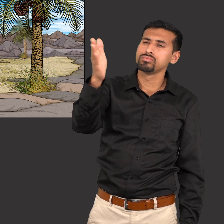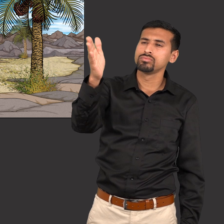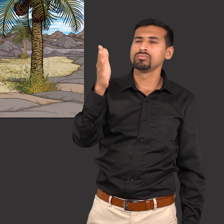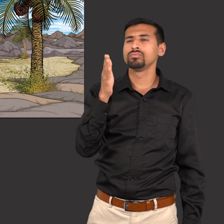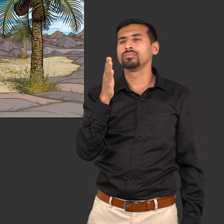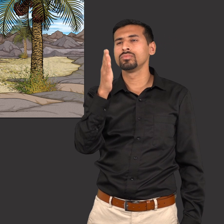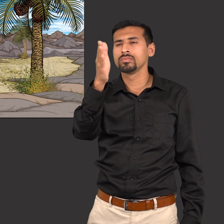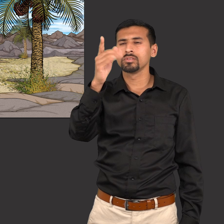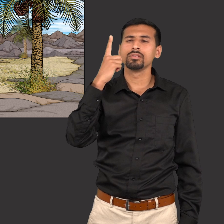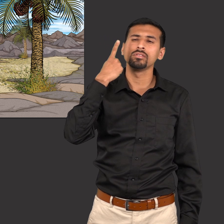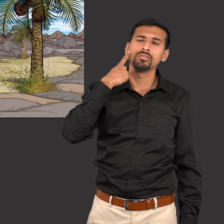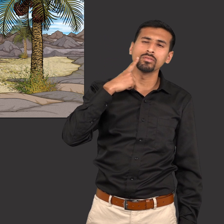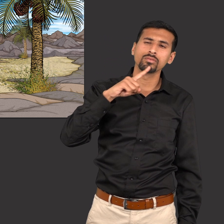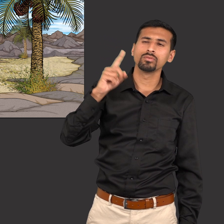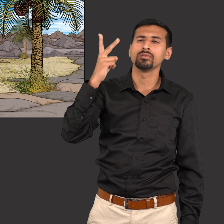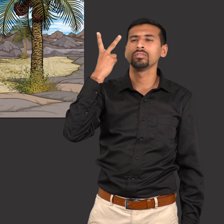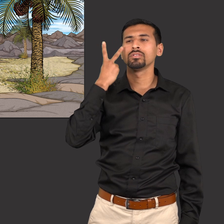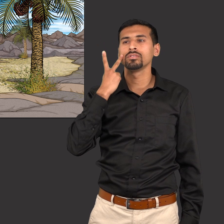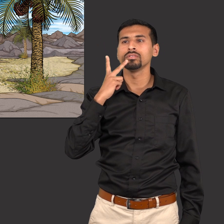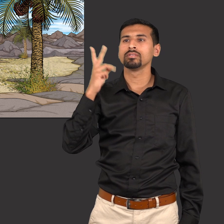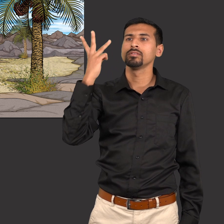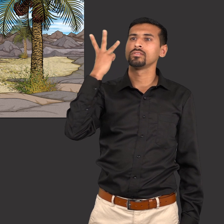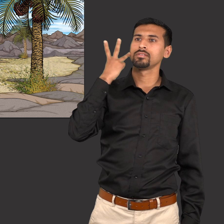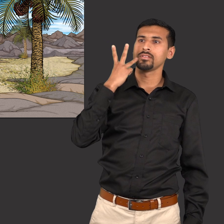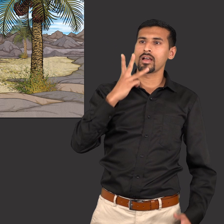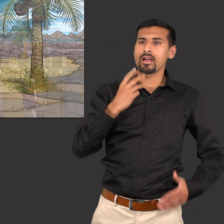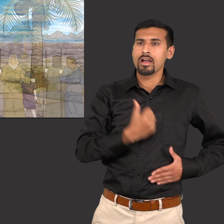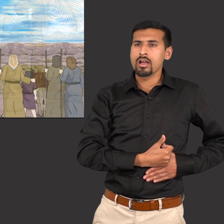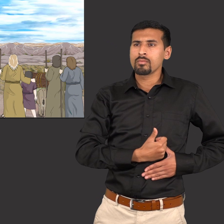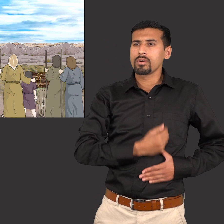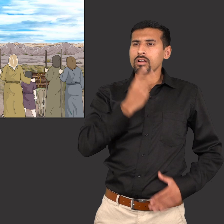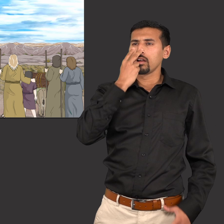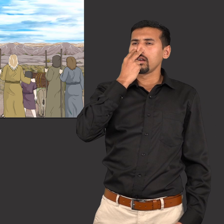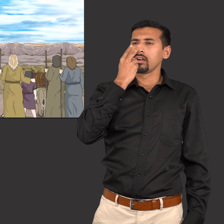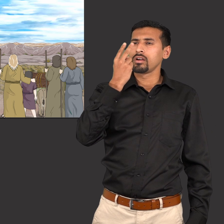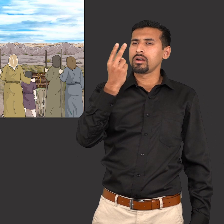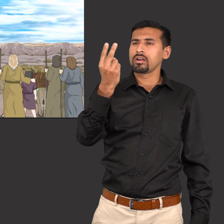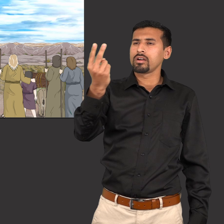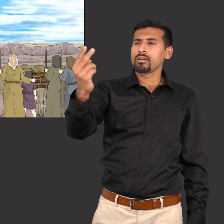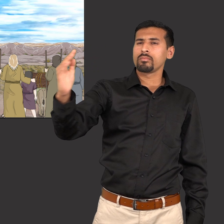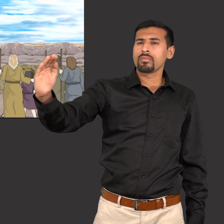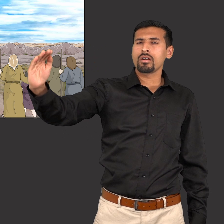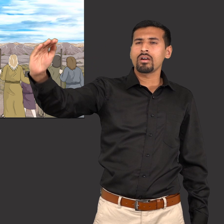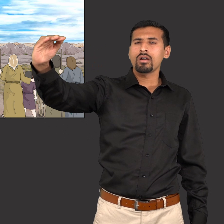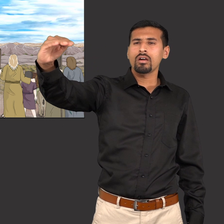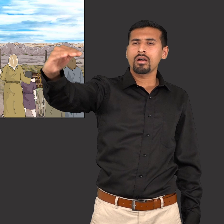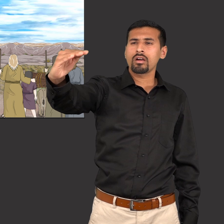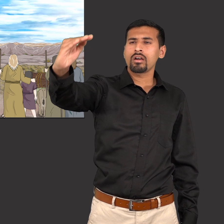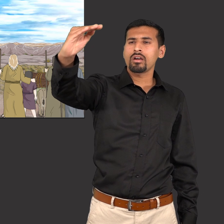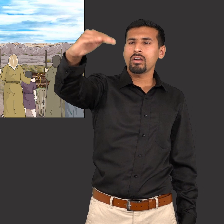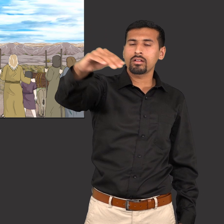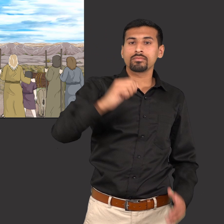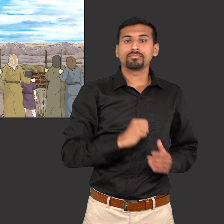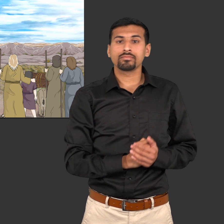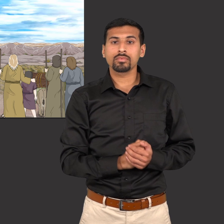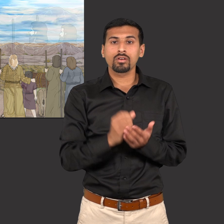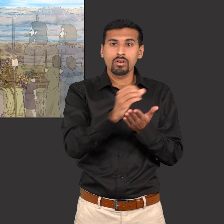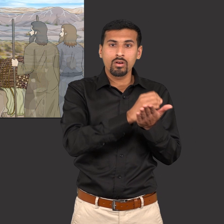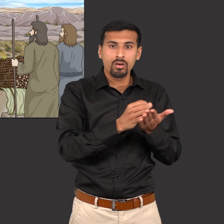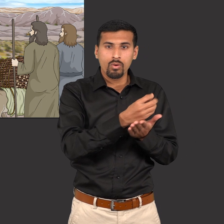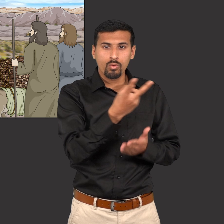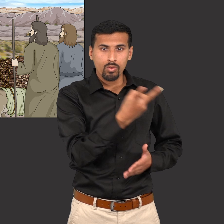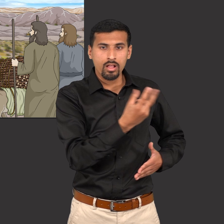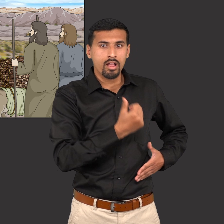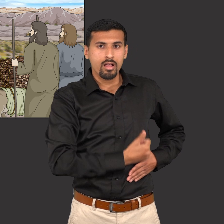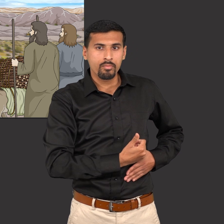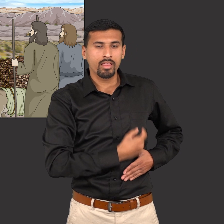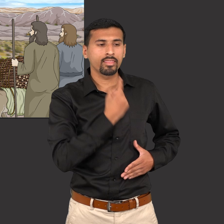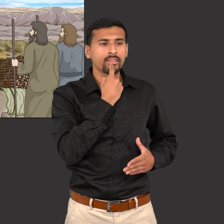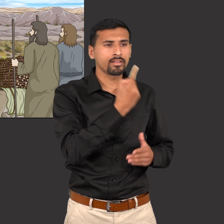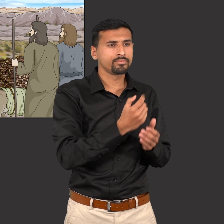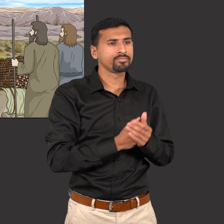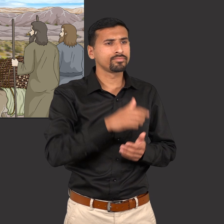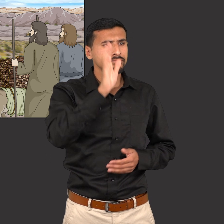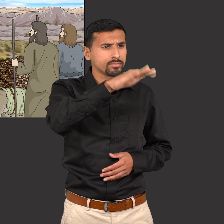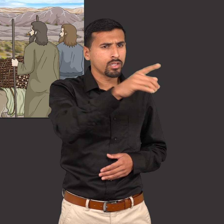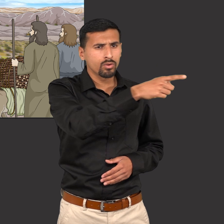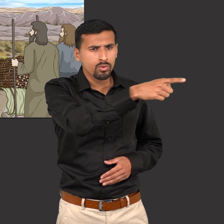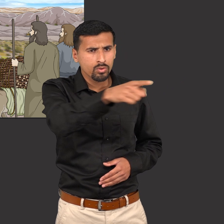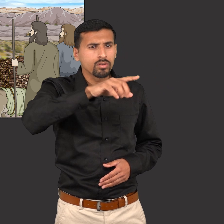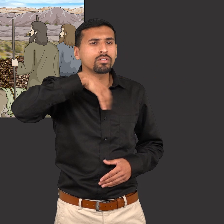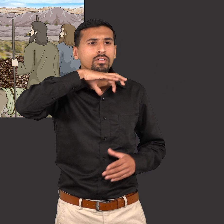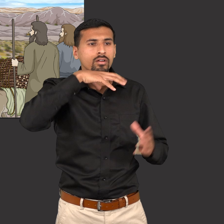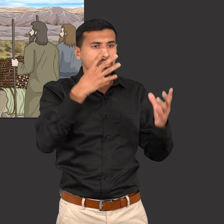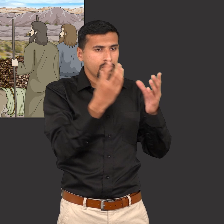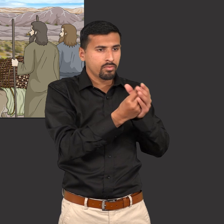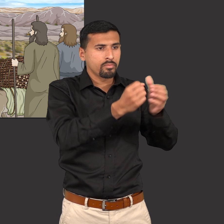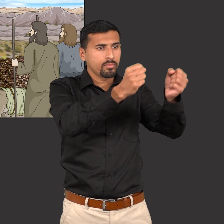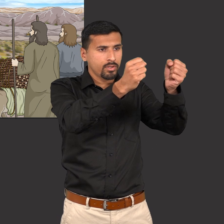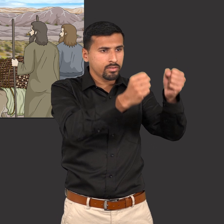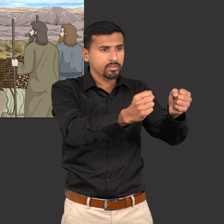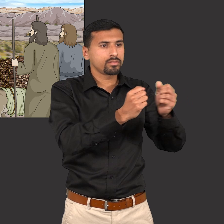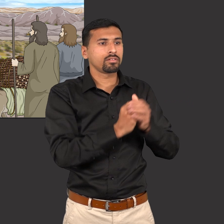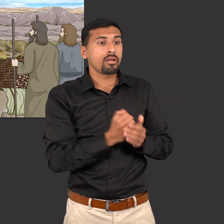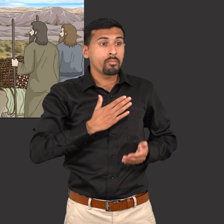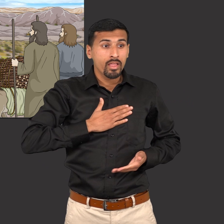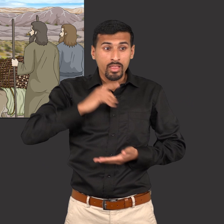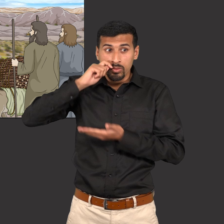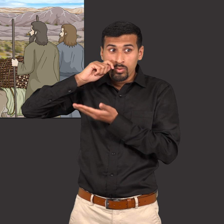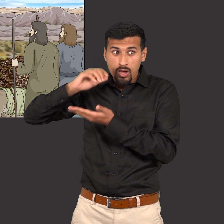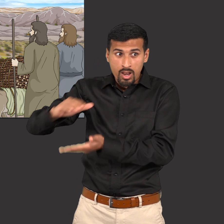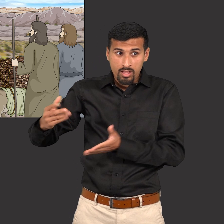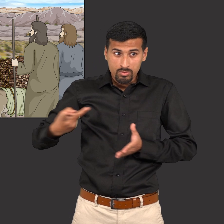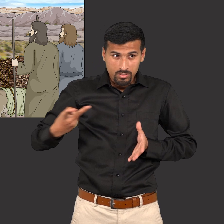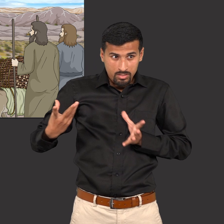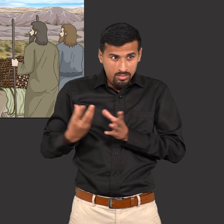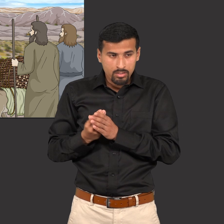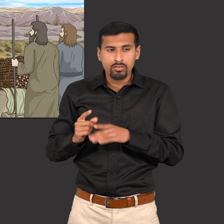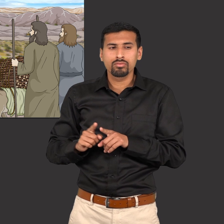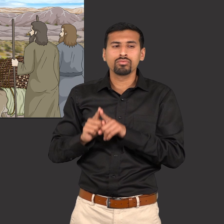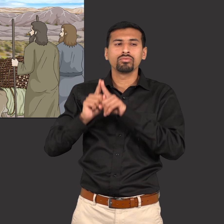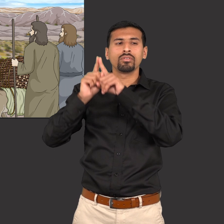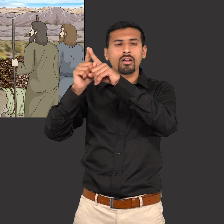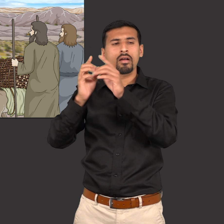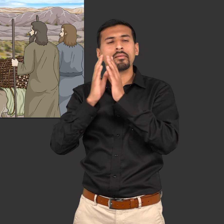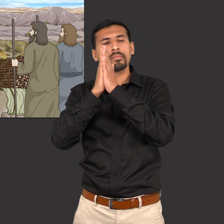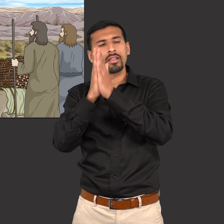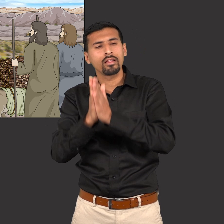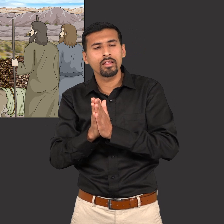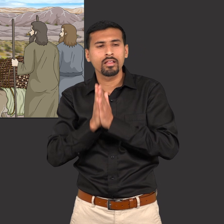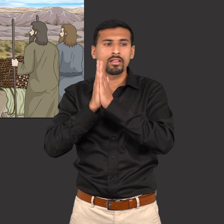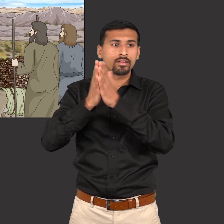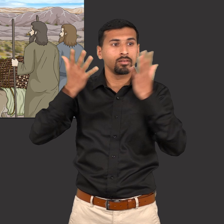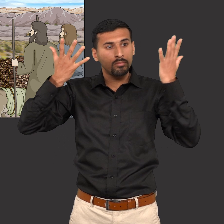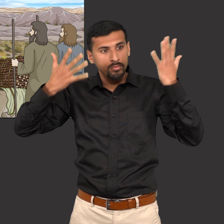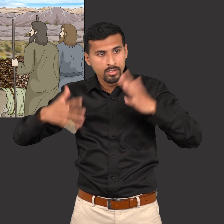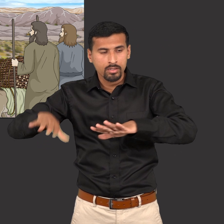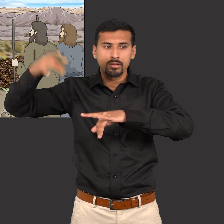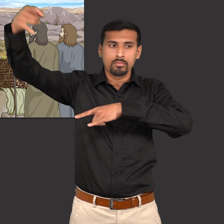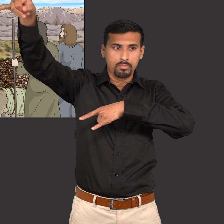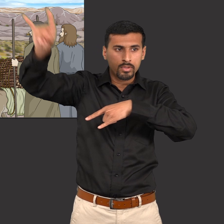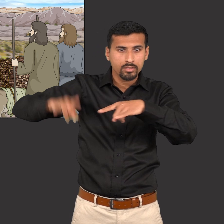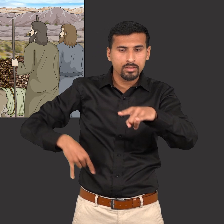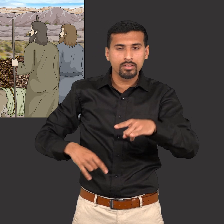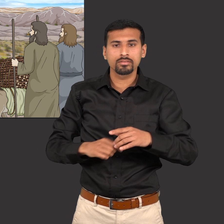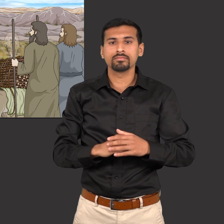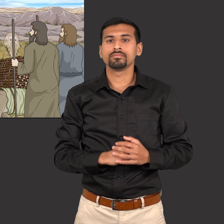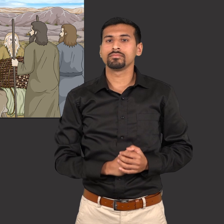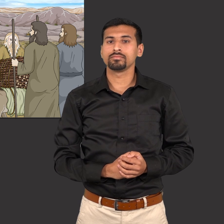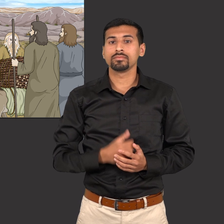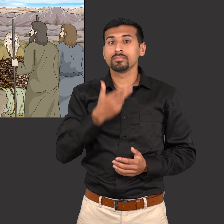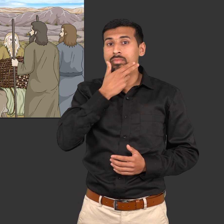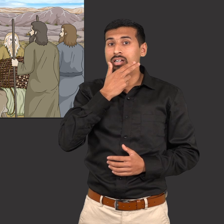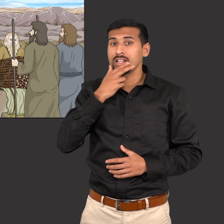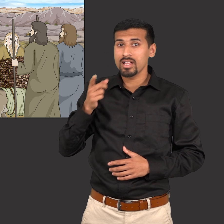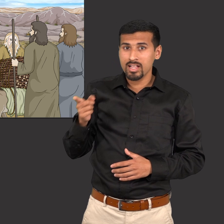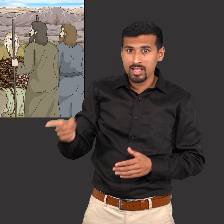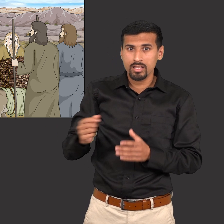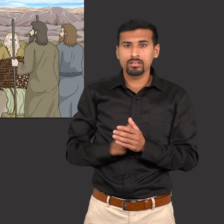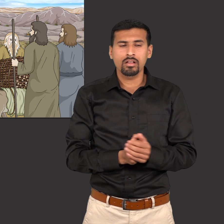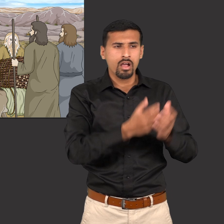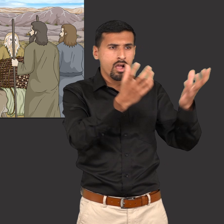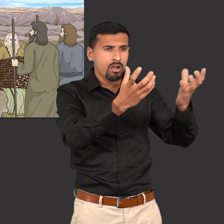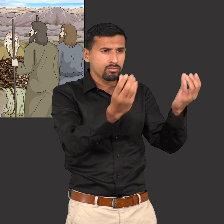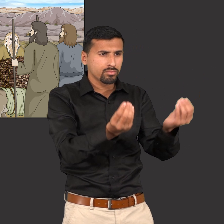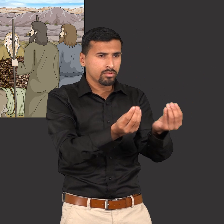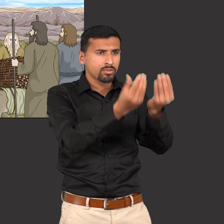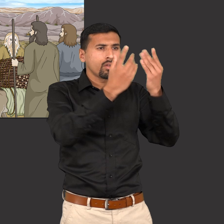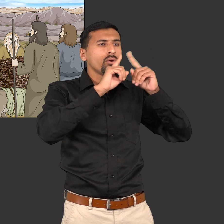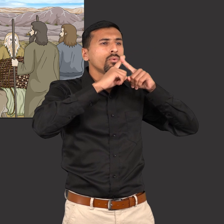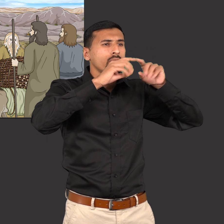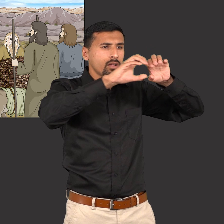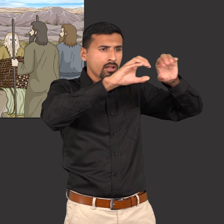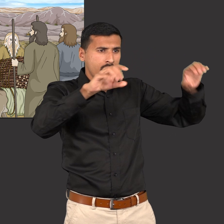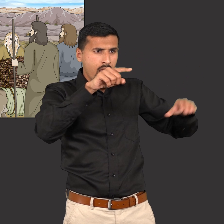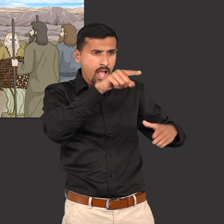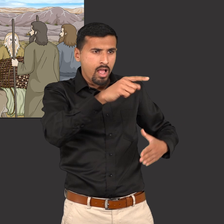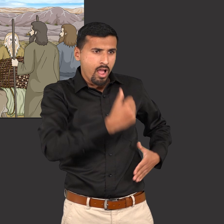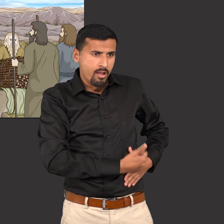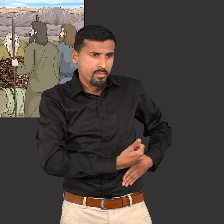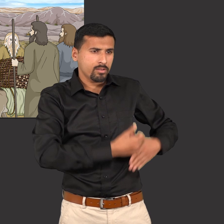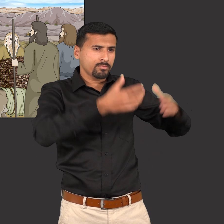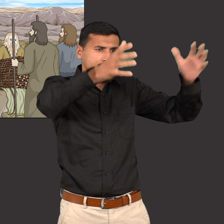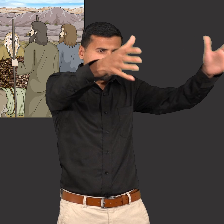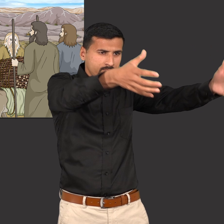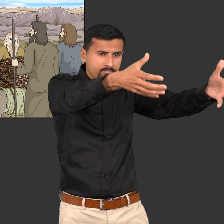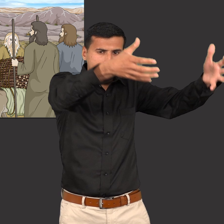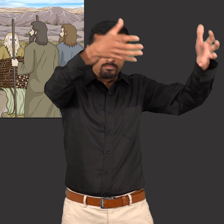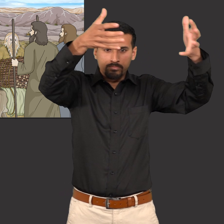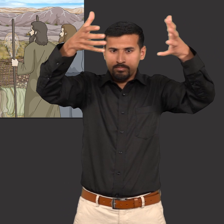On the third day Abraham looked up and saw the place in the distance. “Stay here with the donkey,” Abraham told his servants. “The boy and I will go over there to worship, and then we will return to you.”